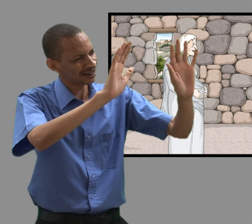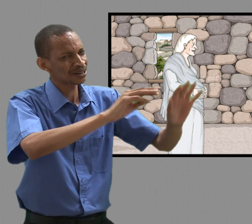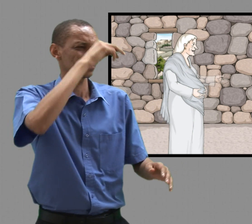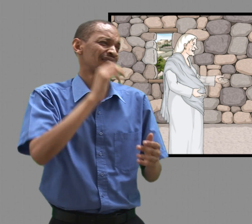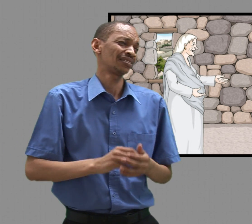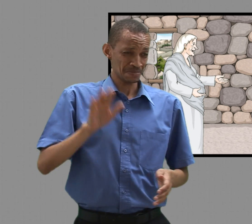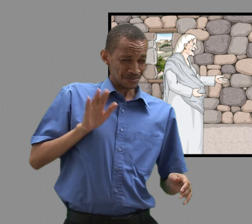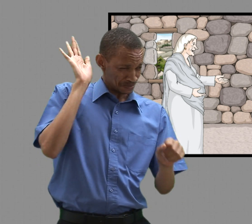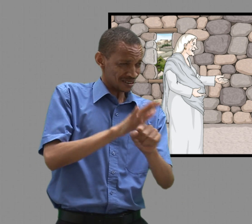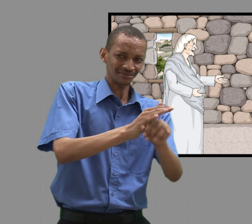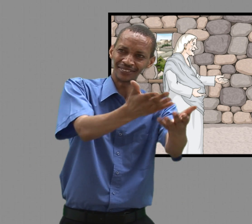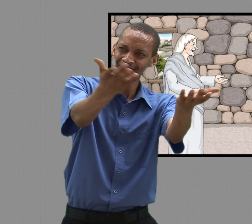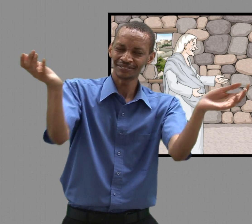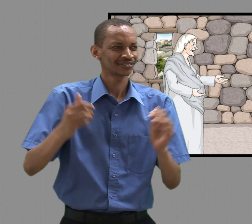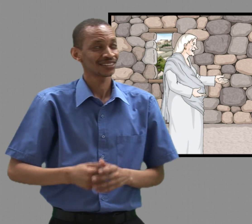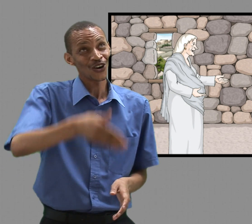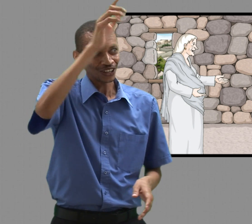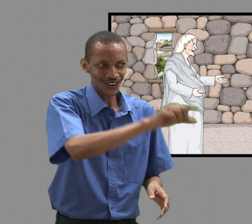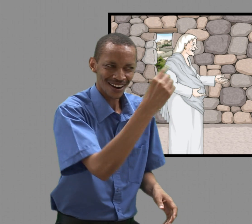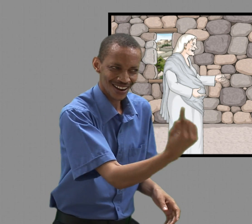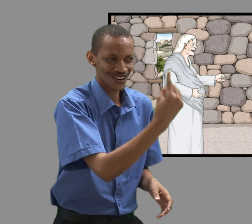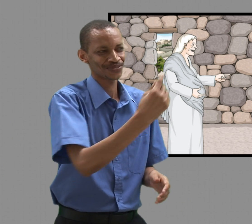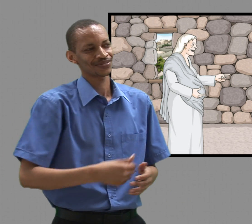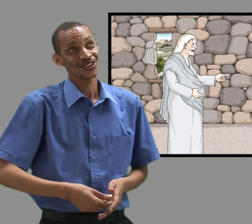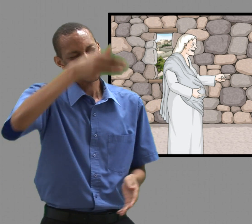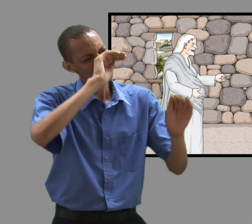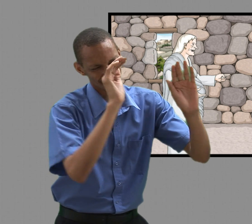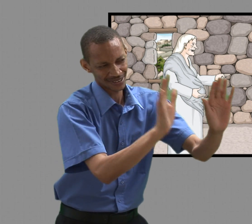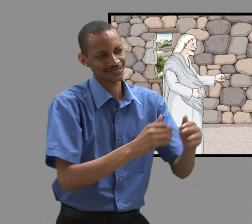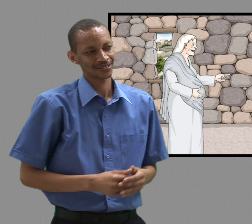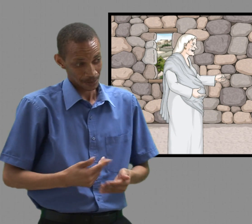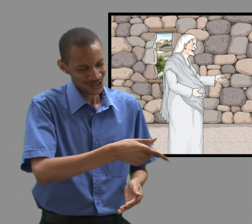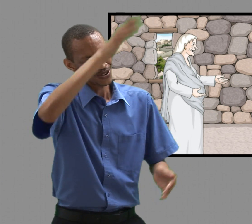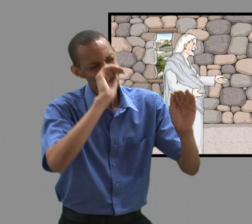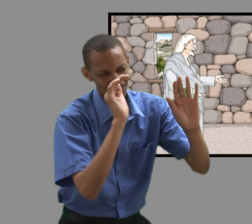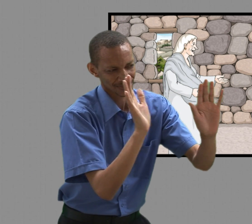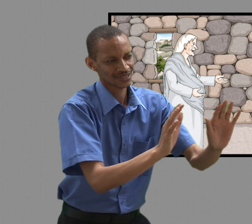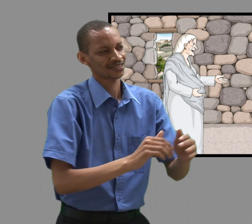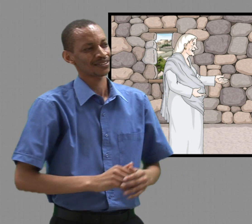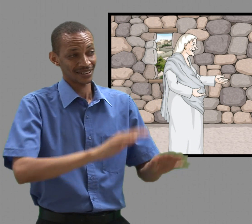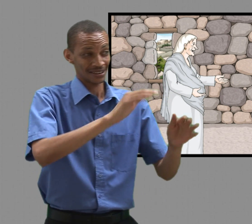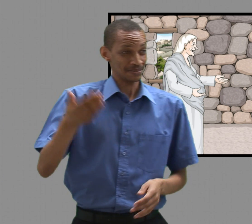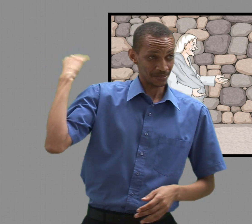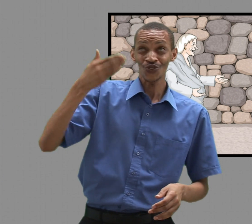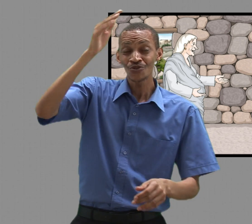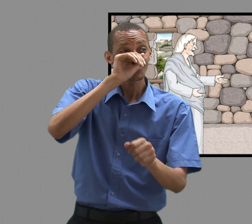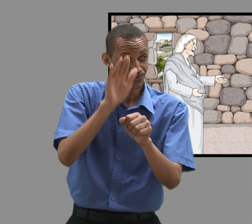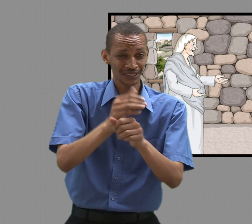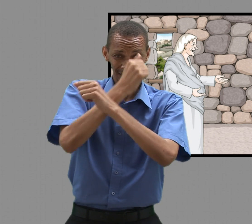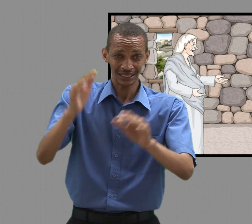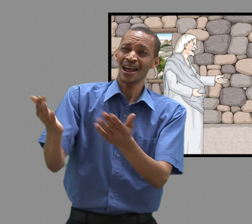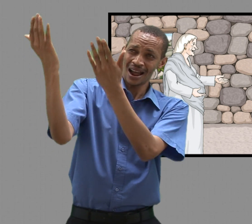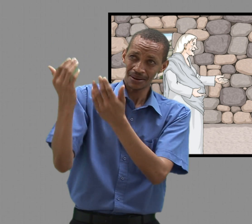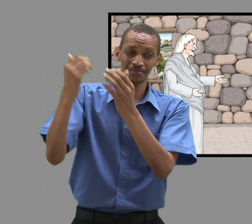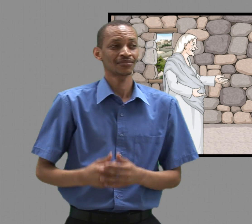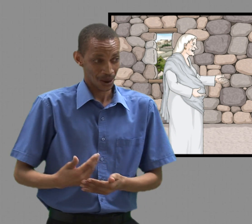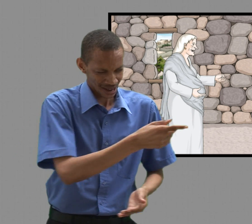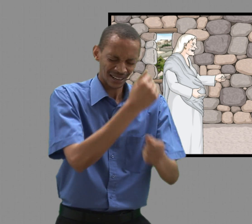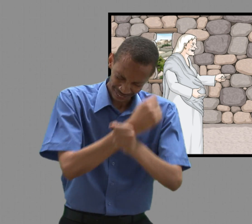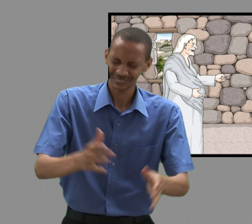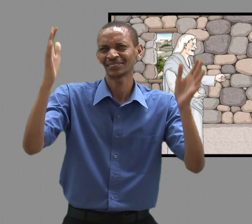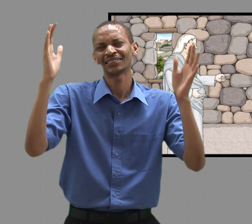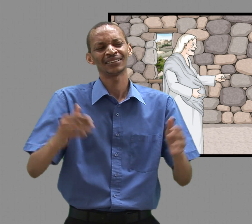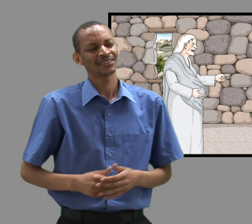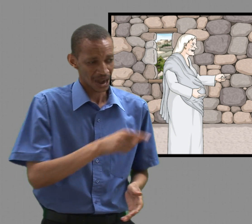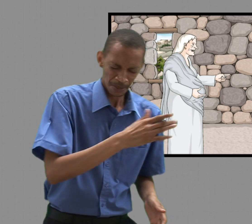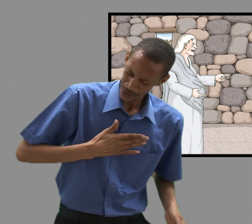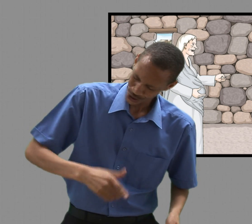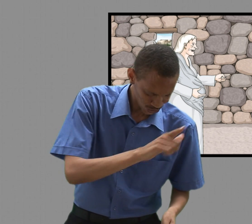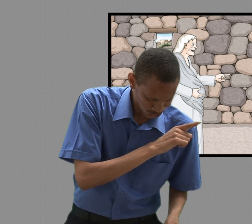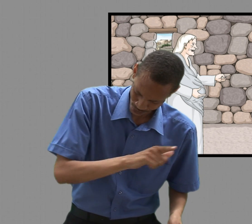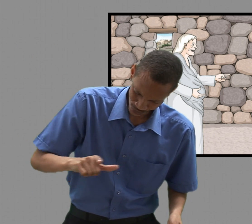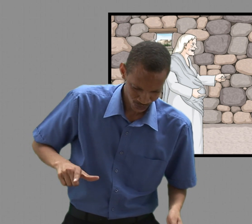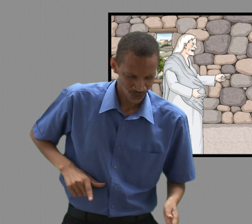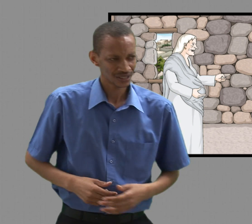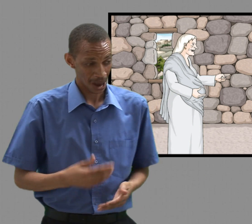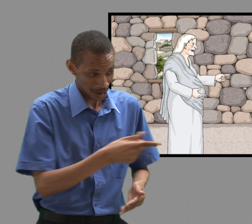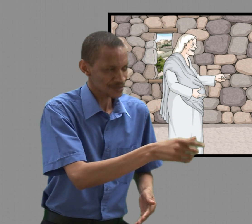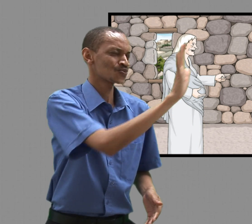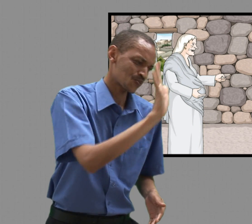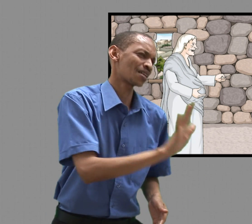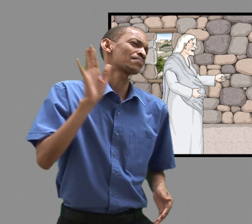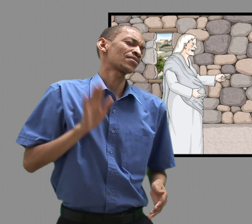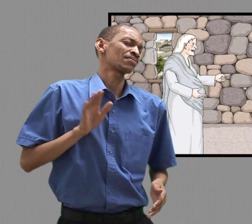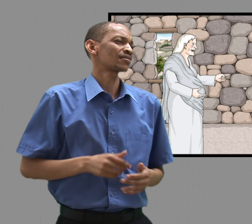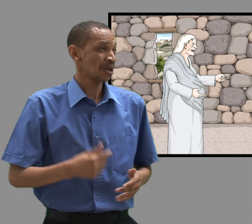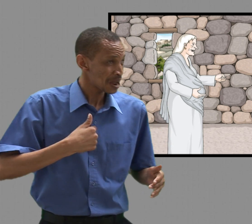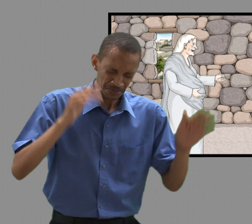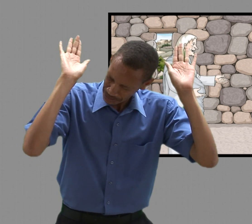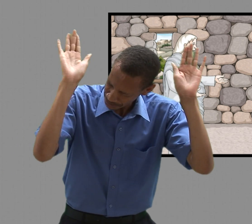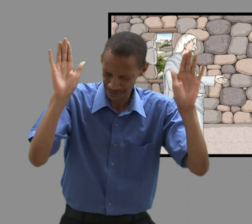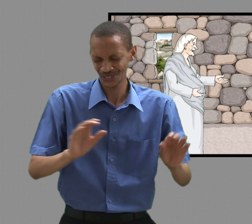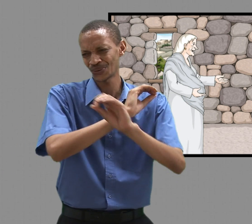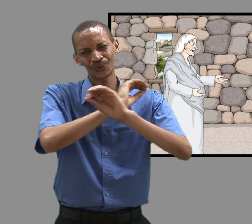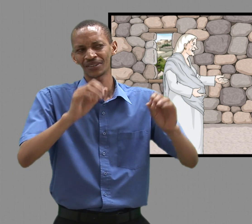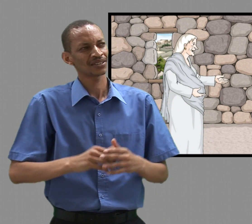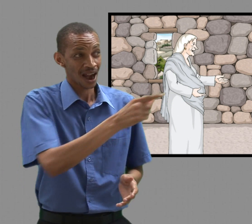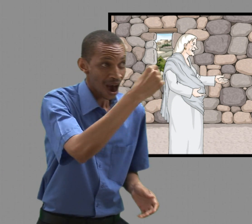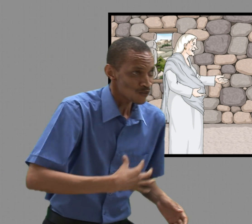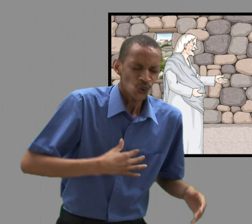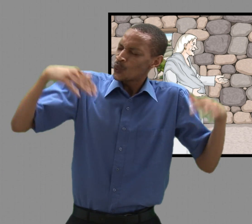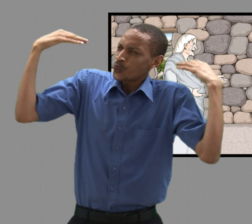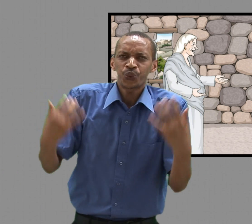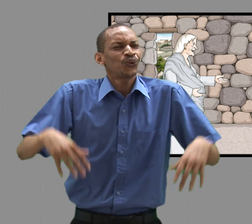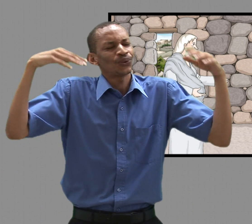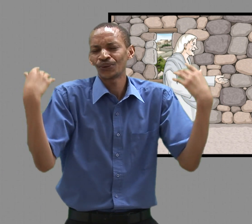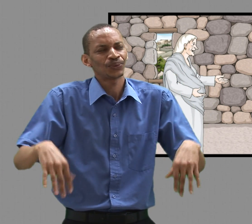For as soon as the sound of your greeting reached my ears, the baby in my womb leaped for joy. Blessed is she who has believed that the Lord’s word to her will be fulfilled.” Then Mary said: “My soul magnifies the Lord, and my spirit rejoices in God my Savior! For He has looked with favor on the humble state of His servant.